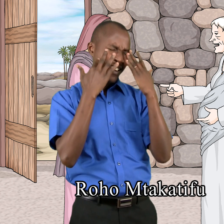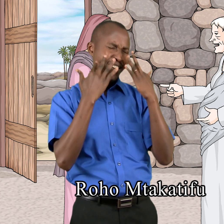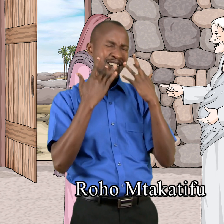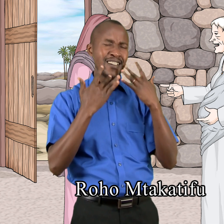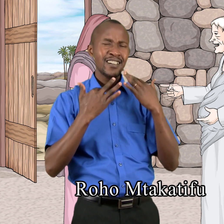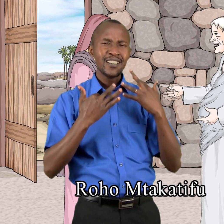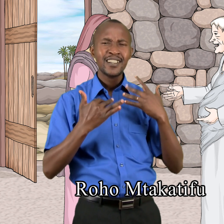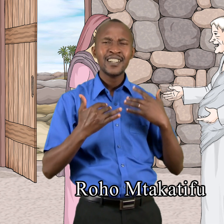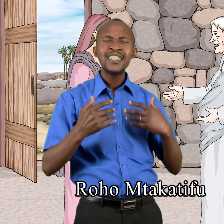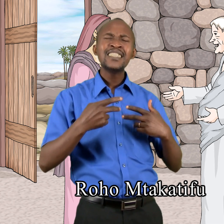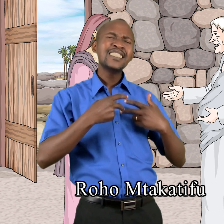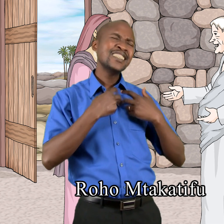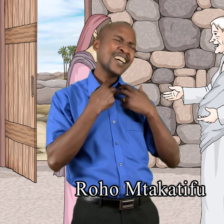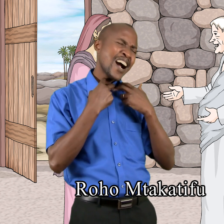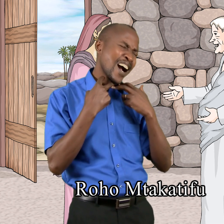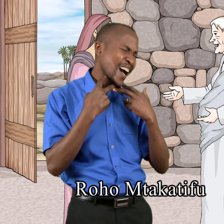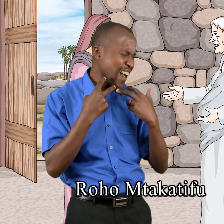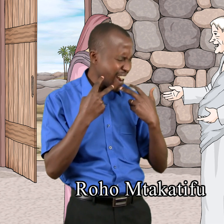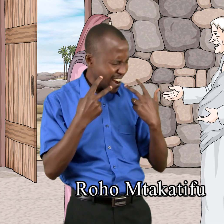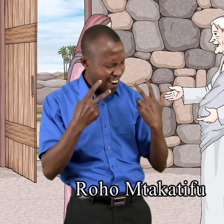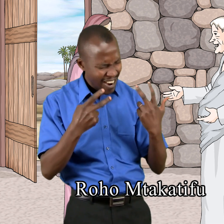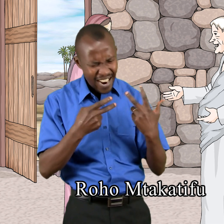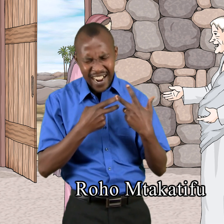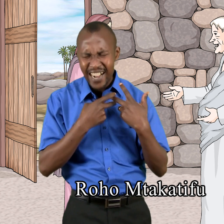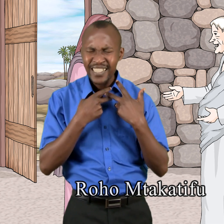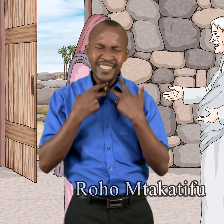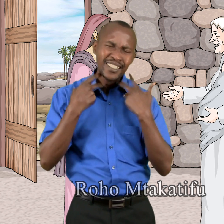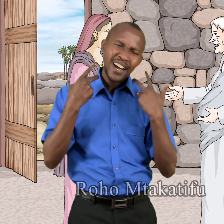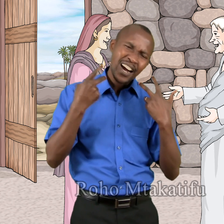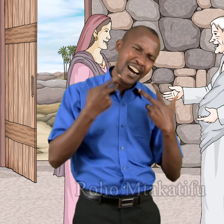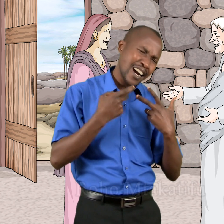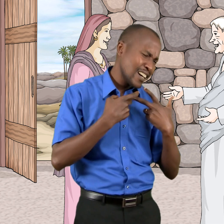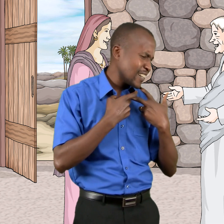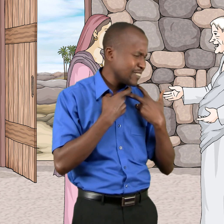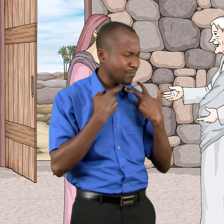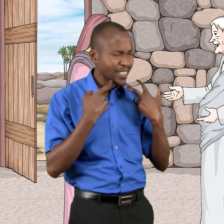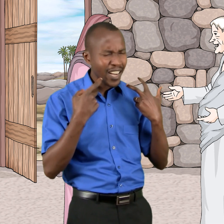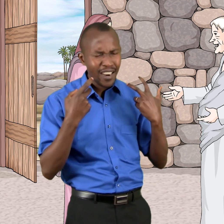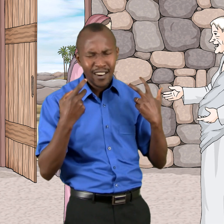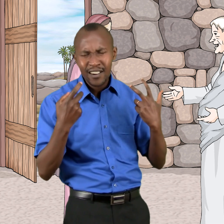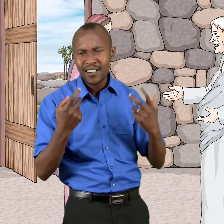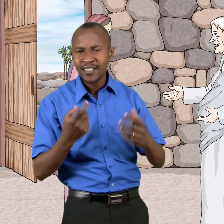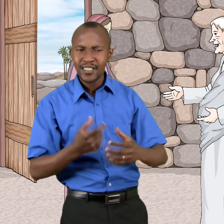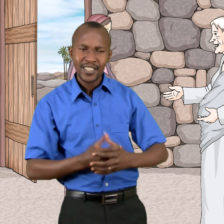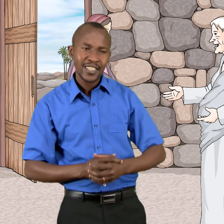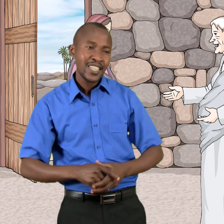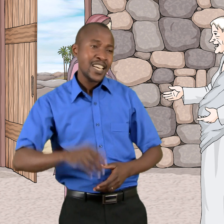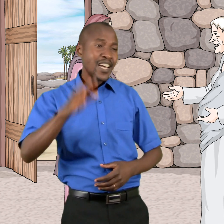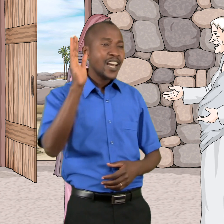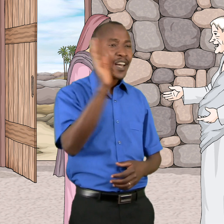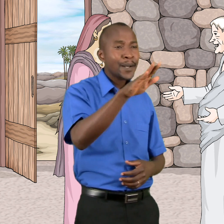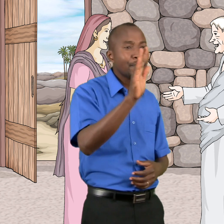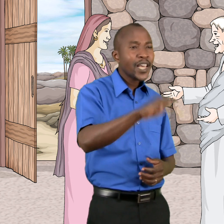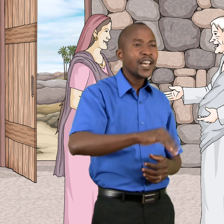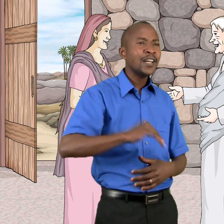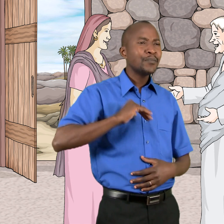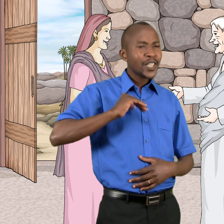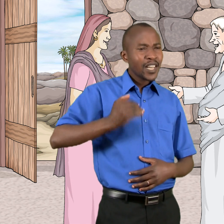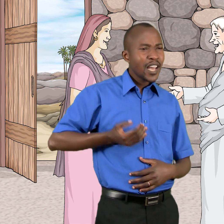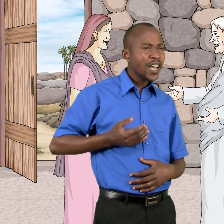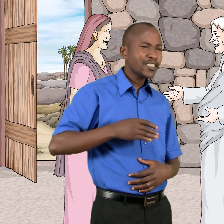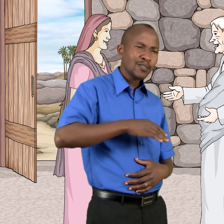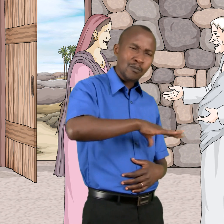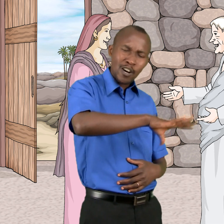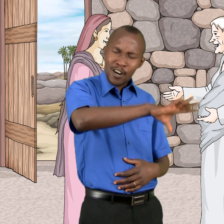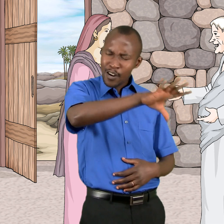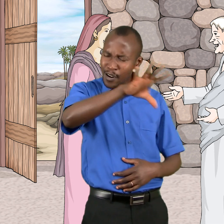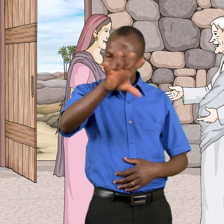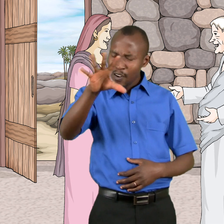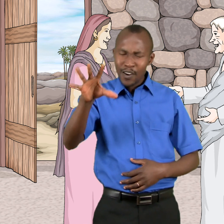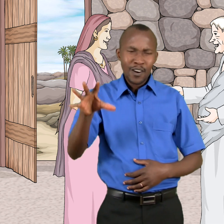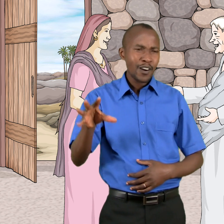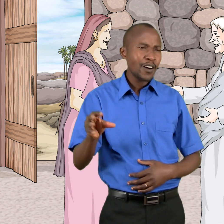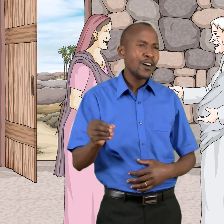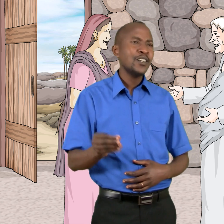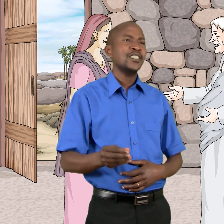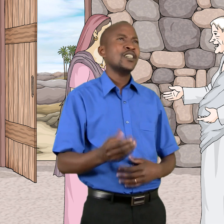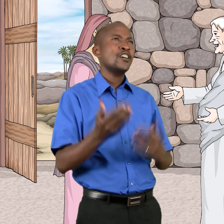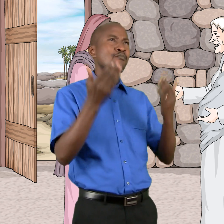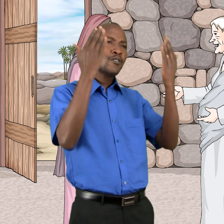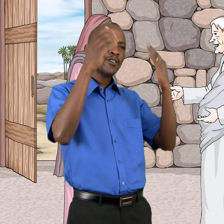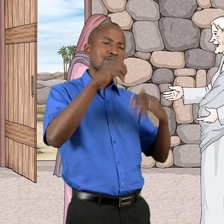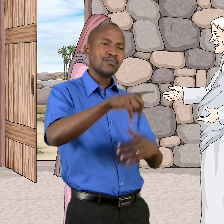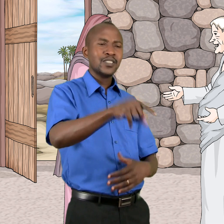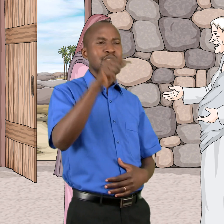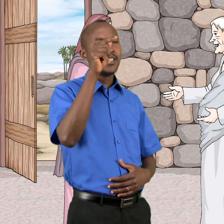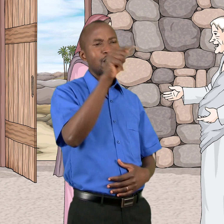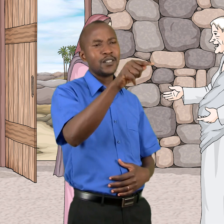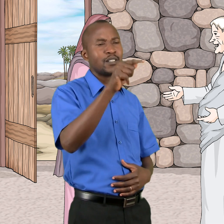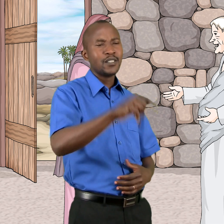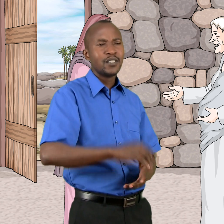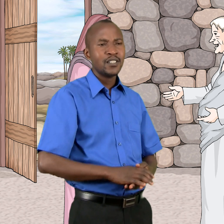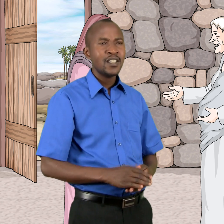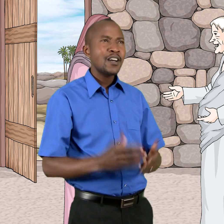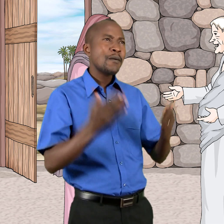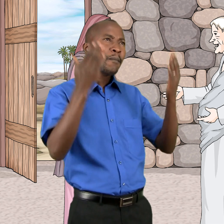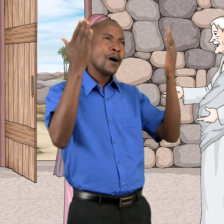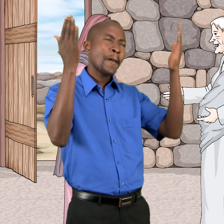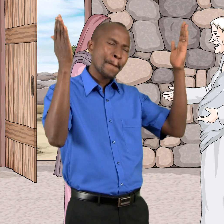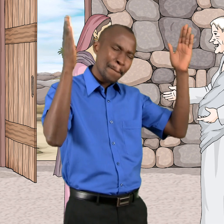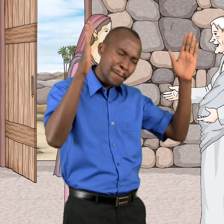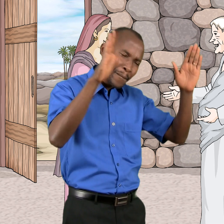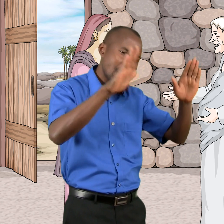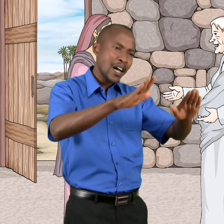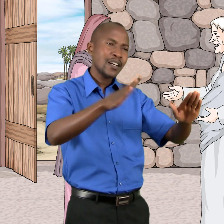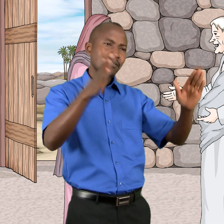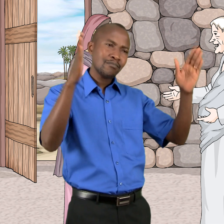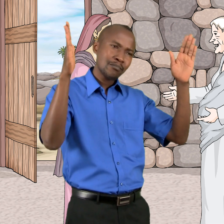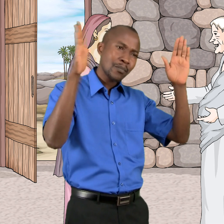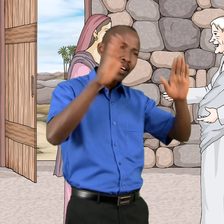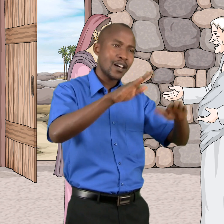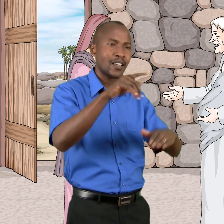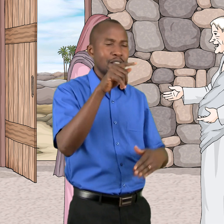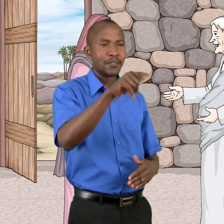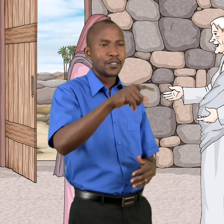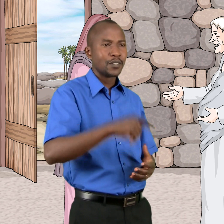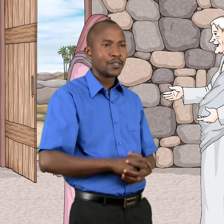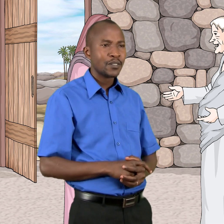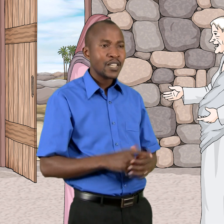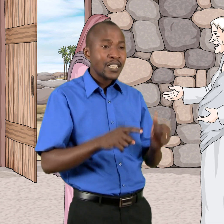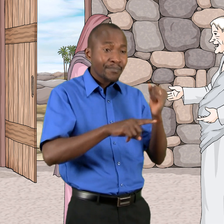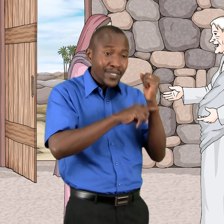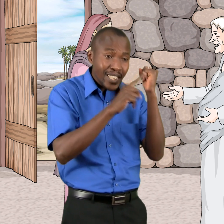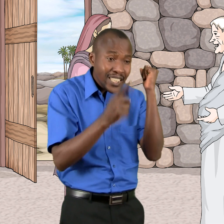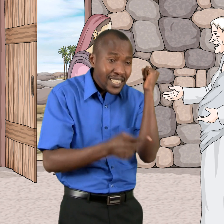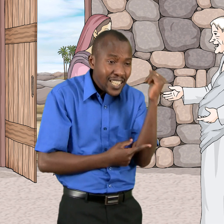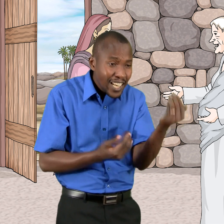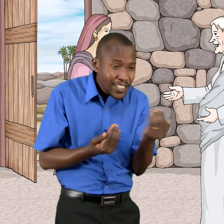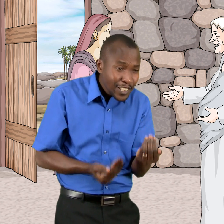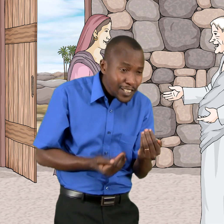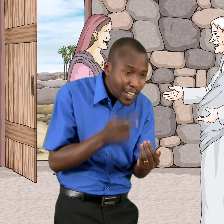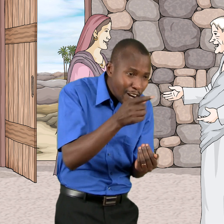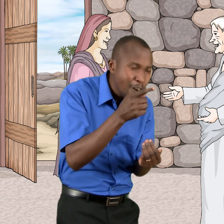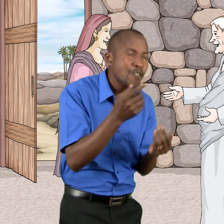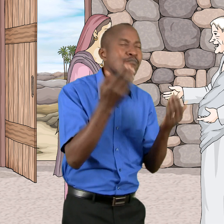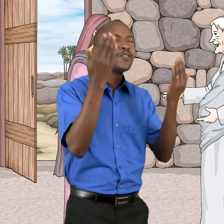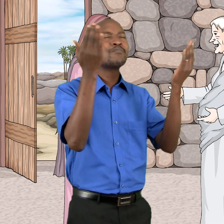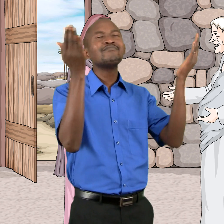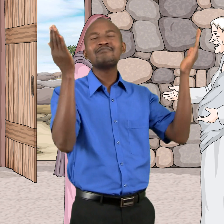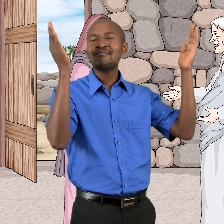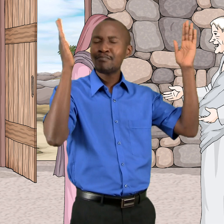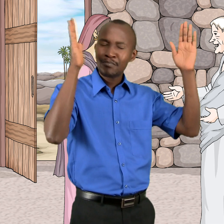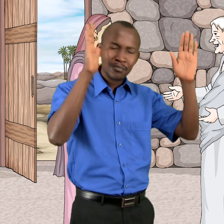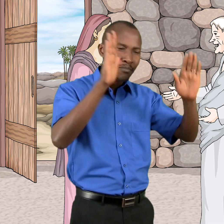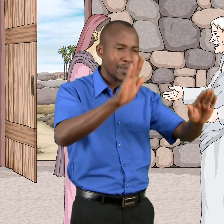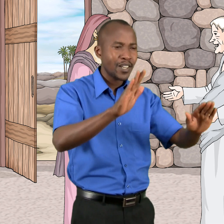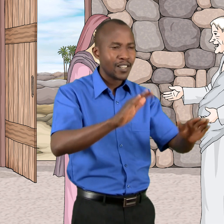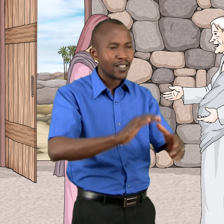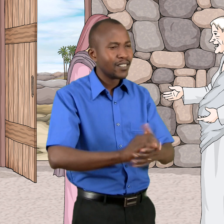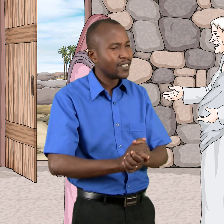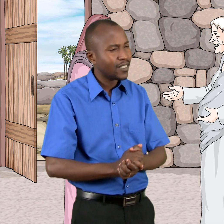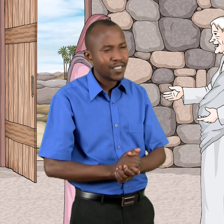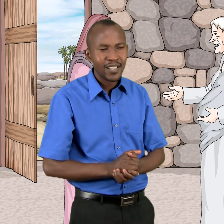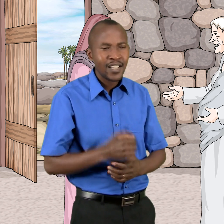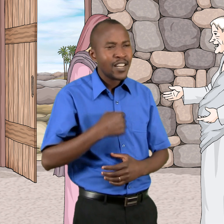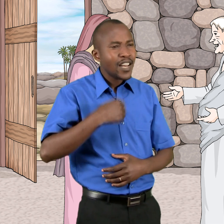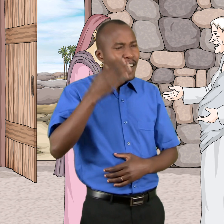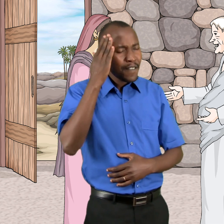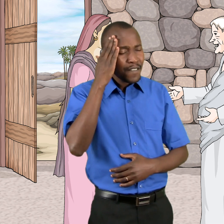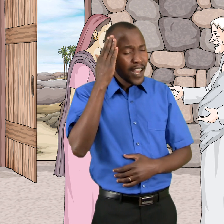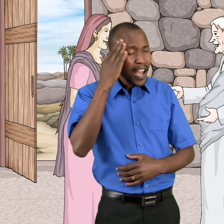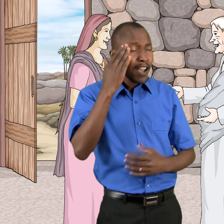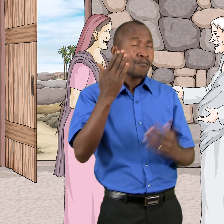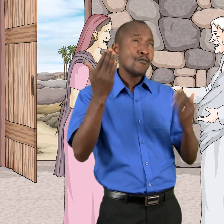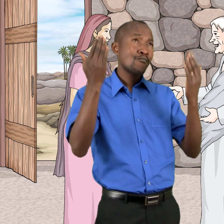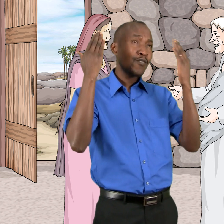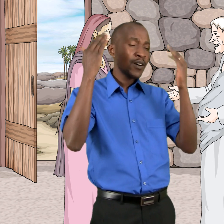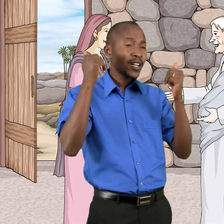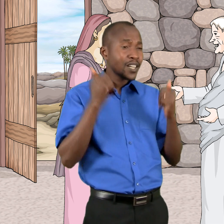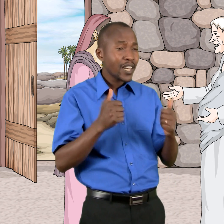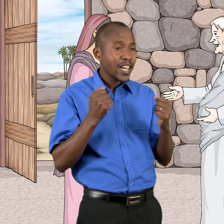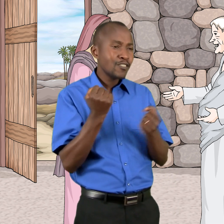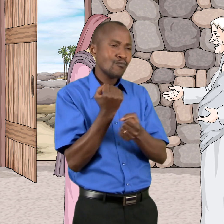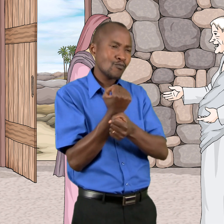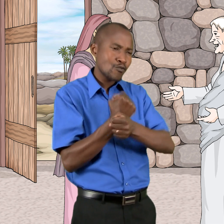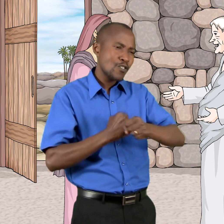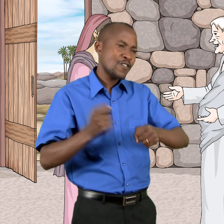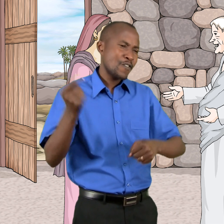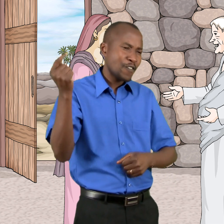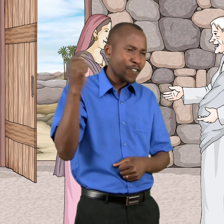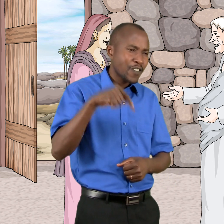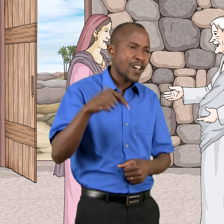In a loud voice she exclaimed, “Blessed are you among women, and blessed is the fruit of your womb!